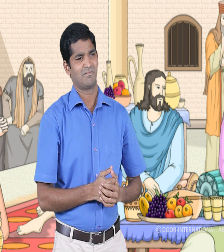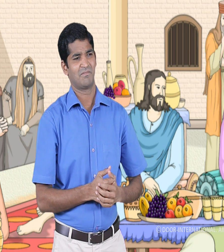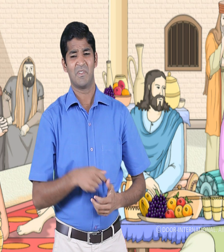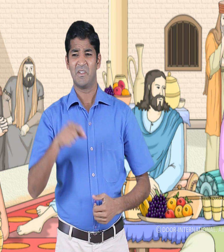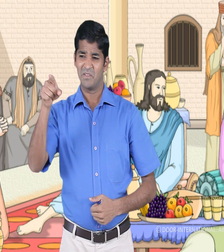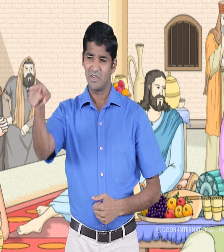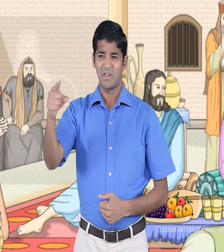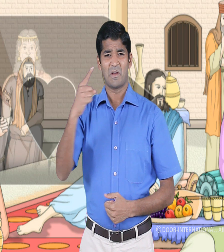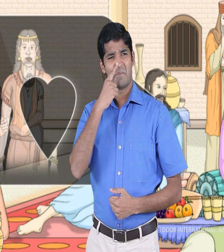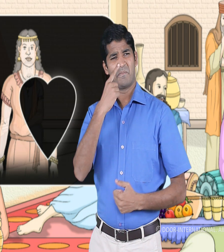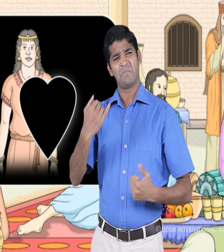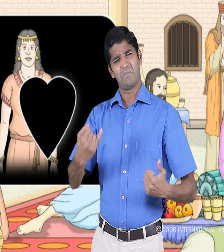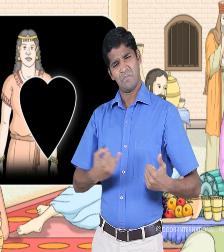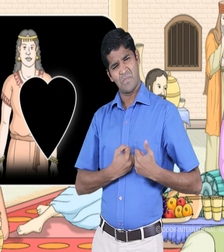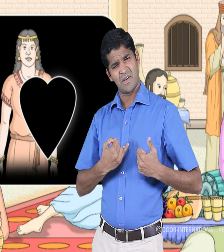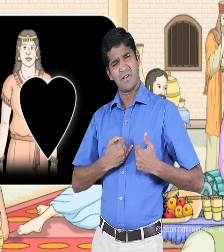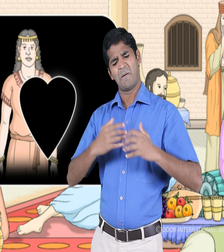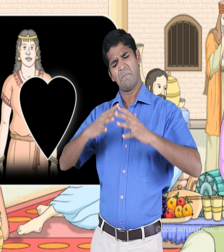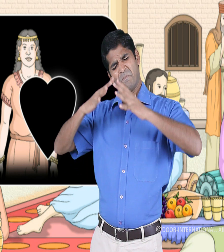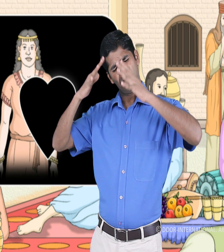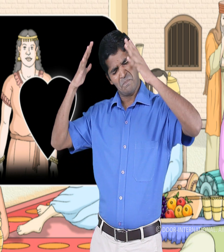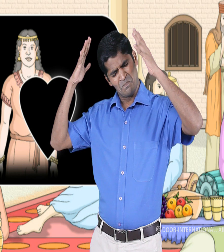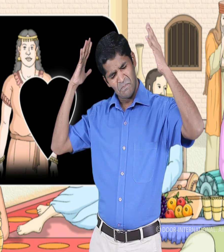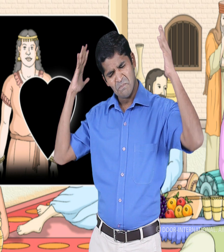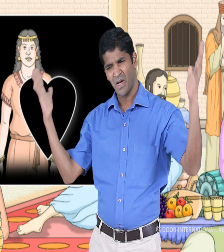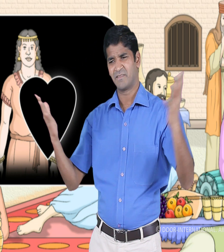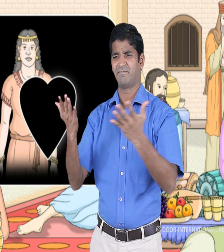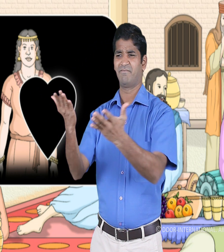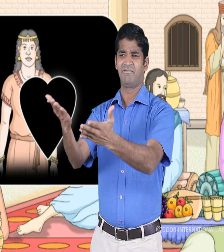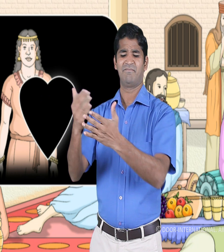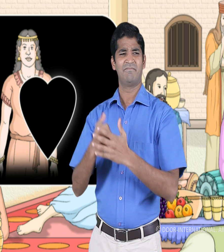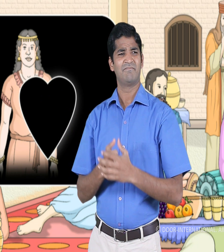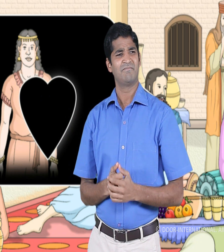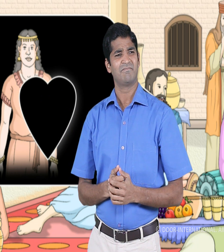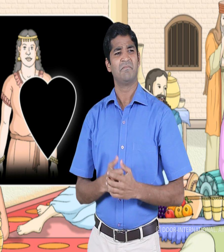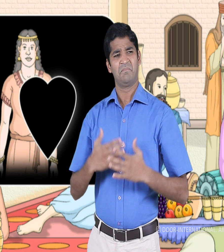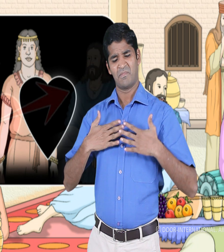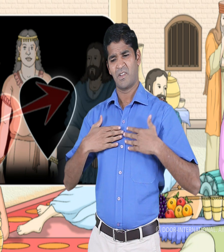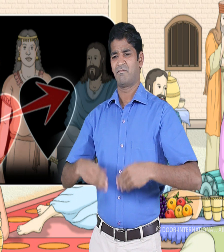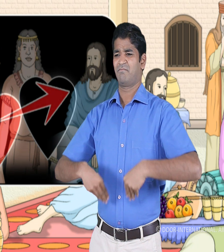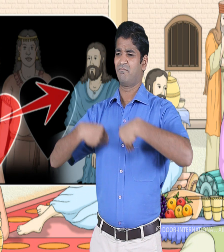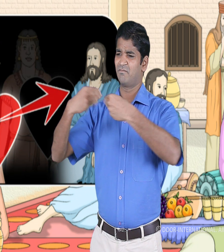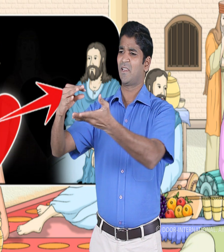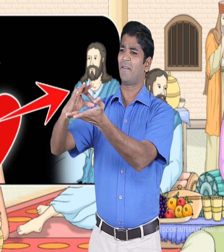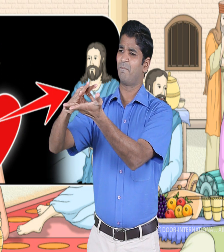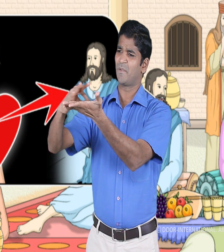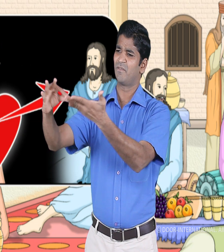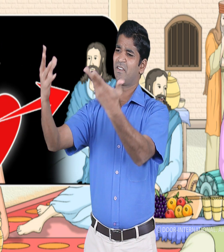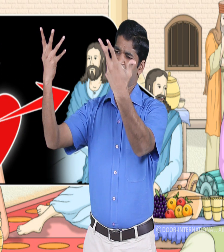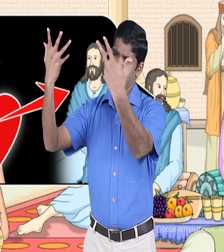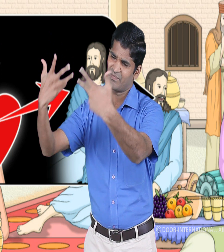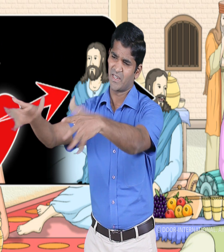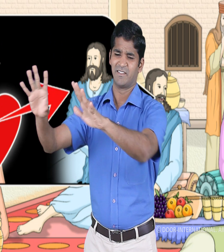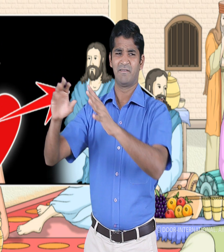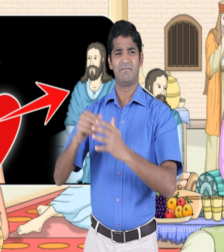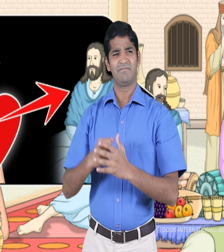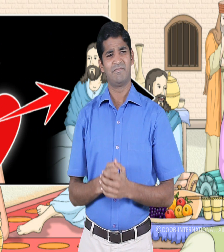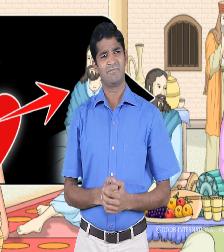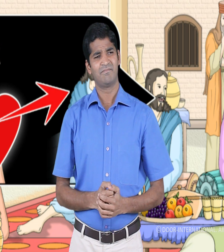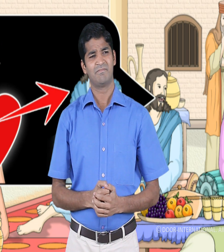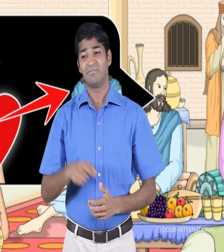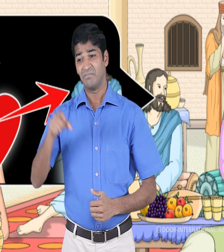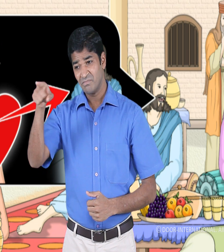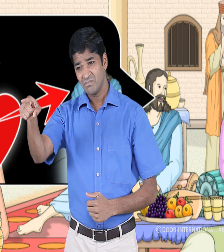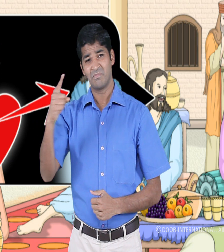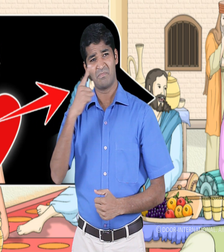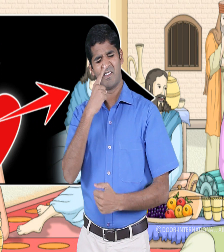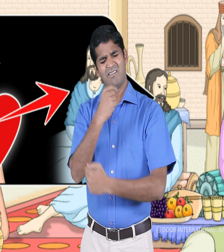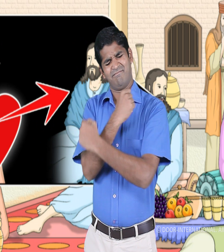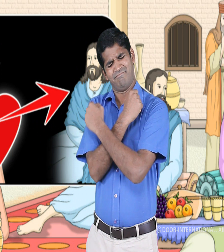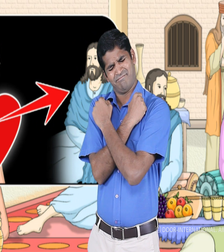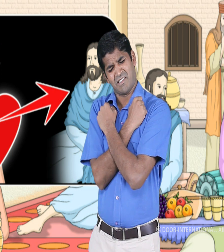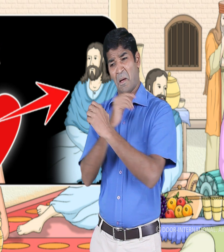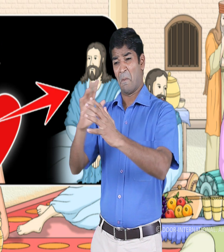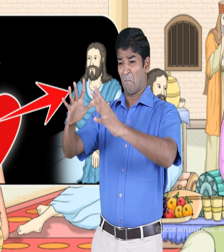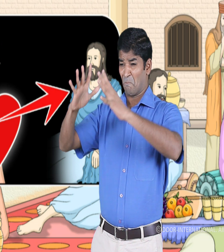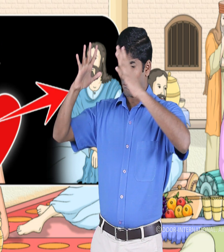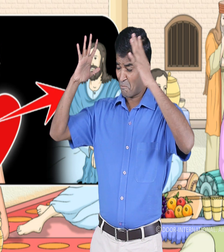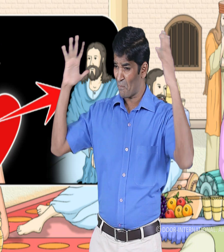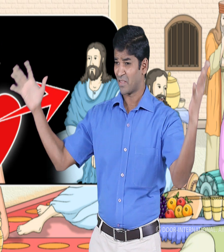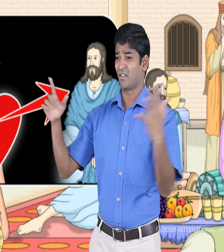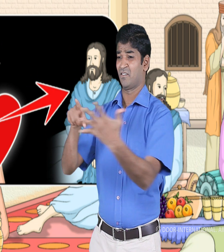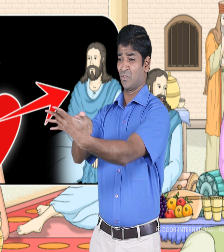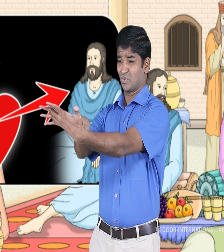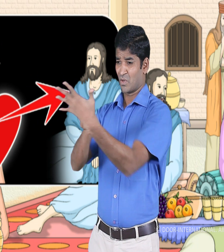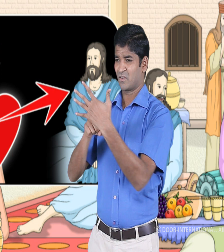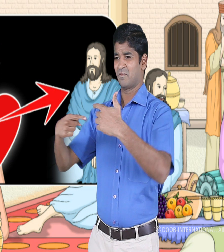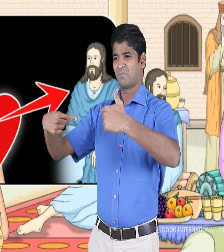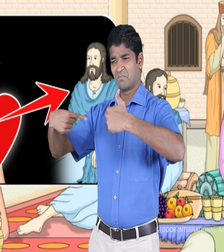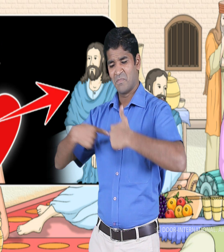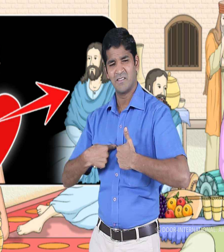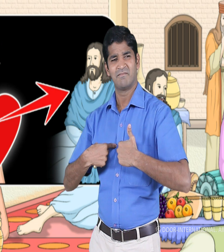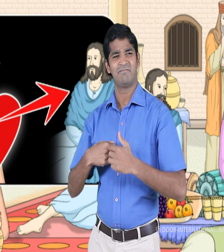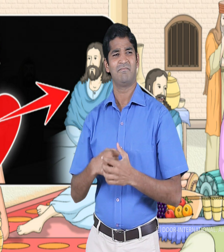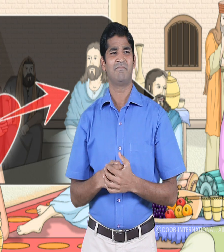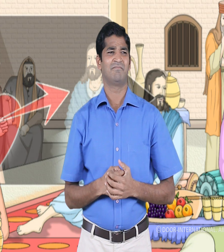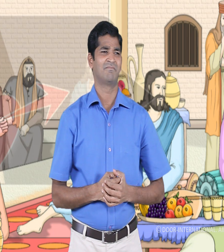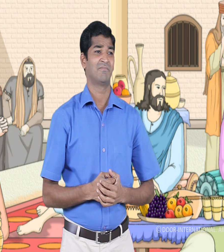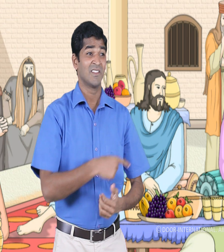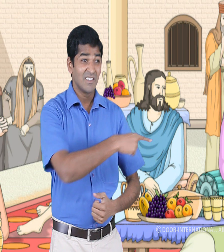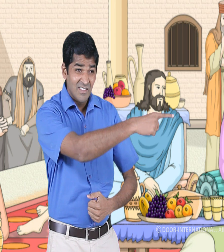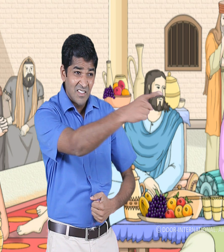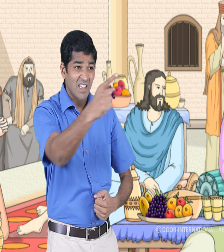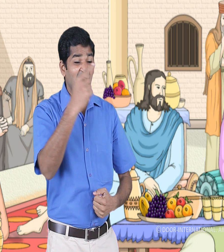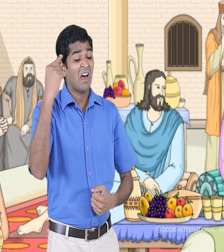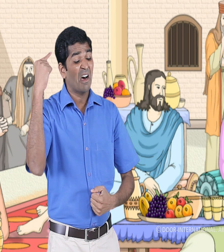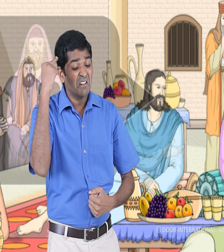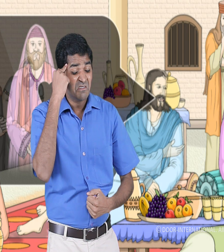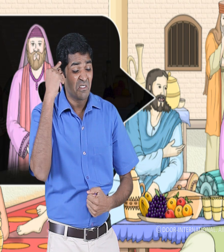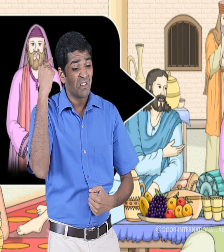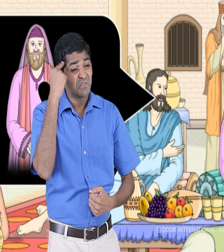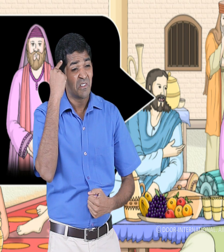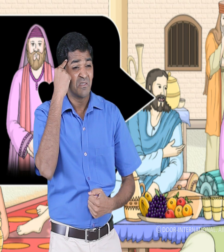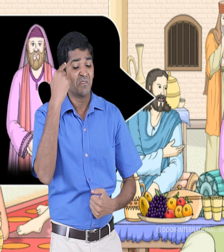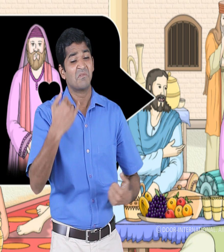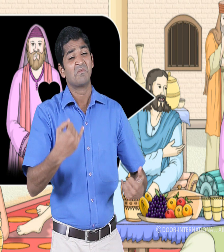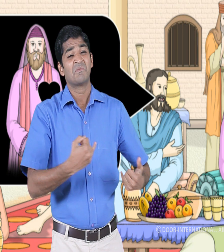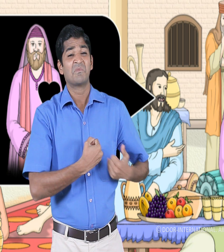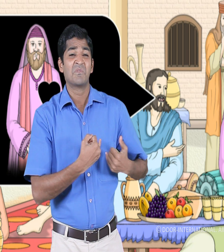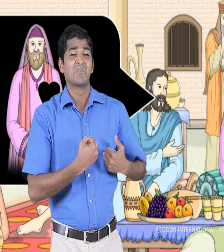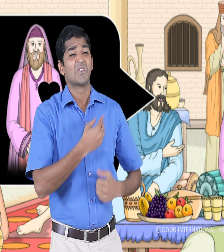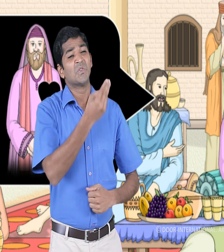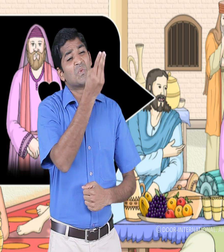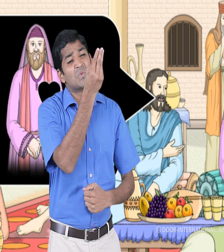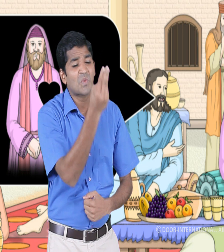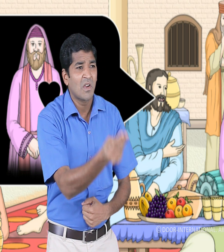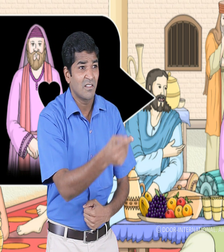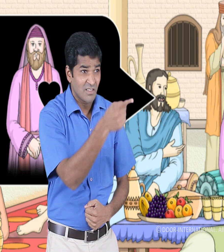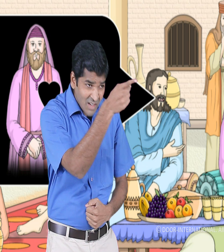Therefore I tell you, because her many sins have been forgiven, she has loved much.